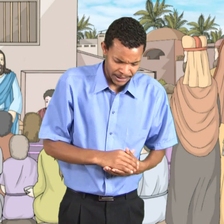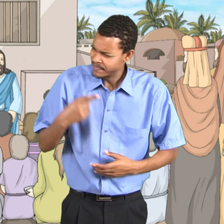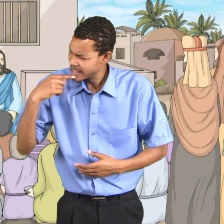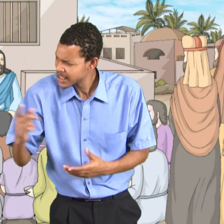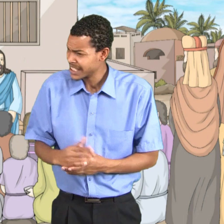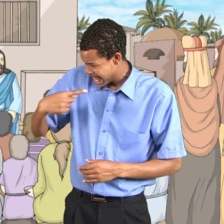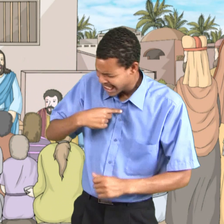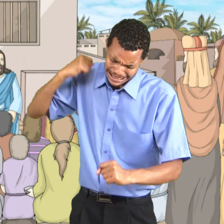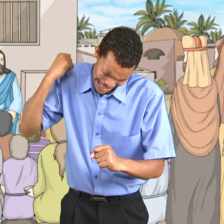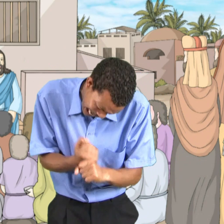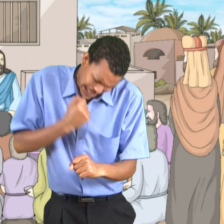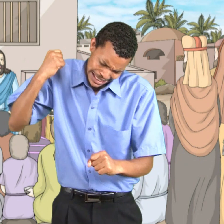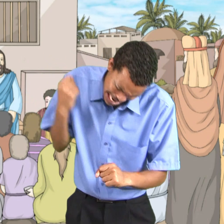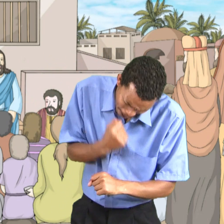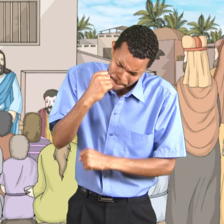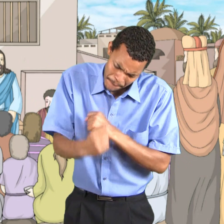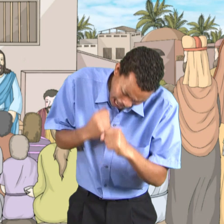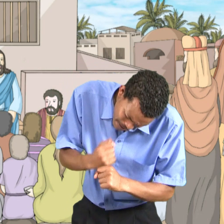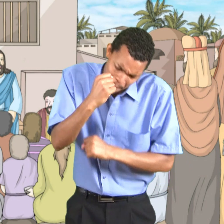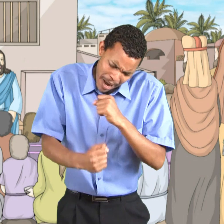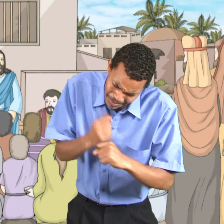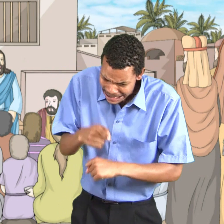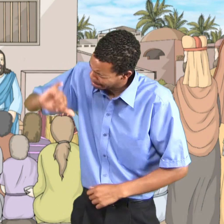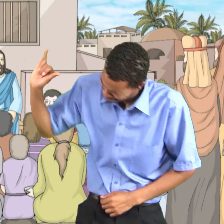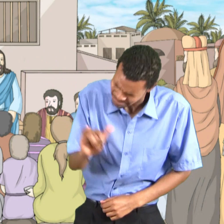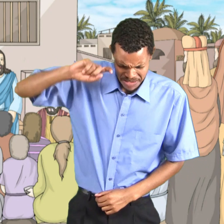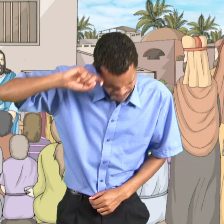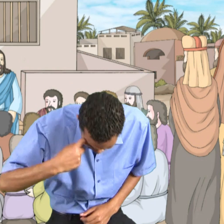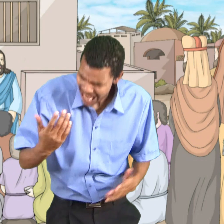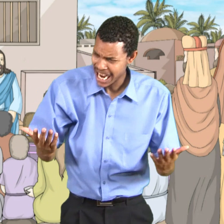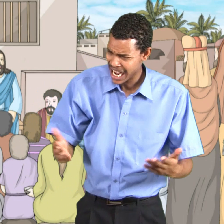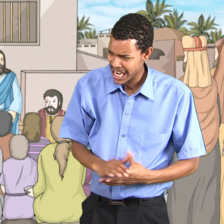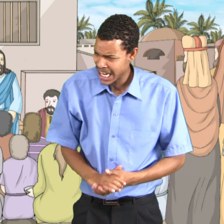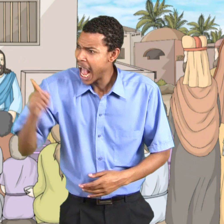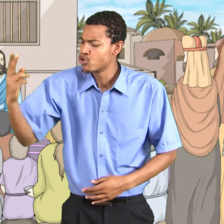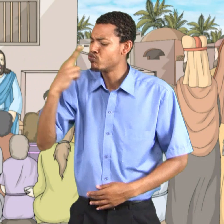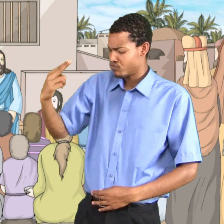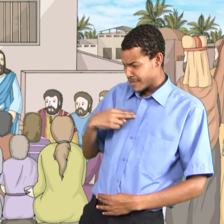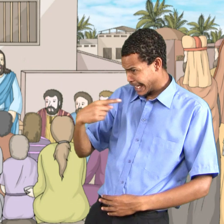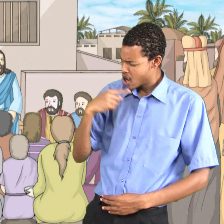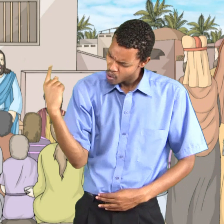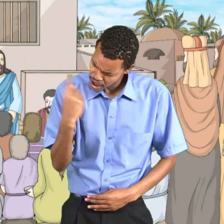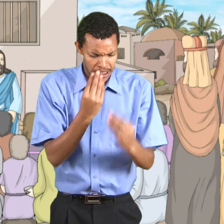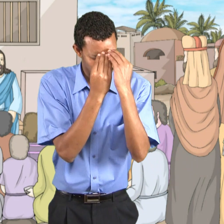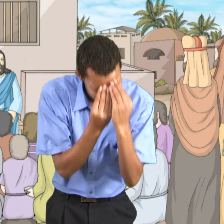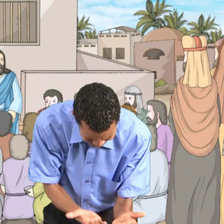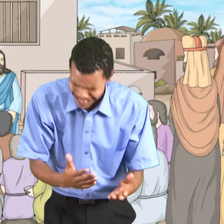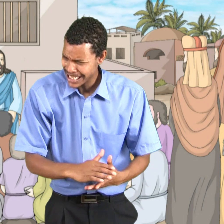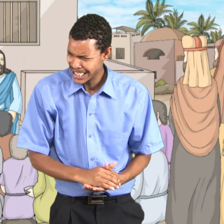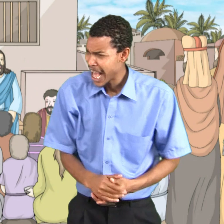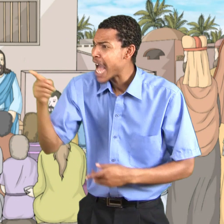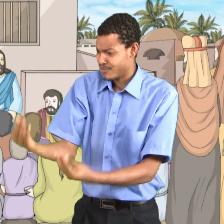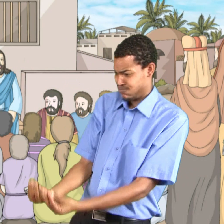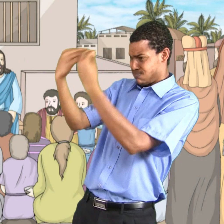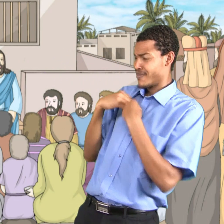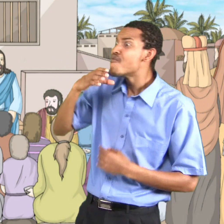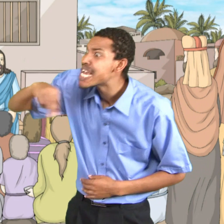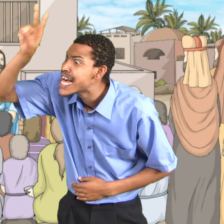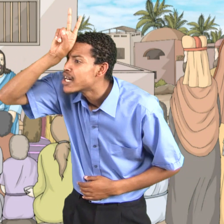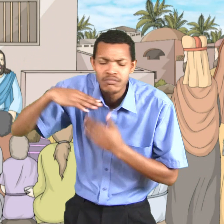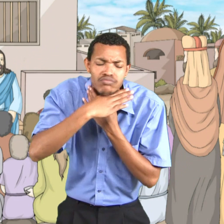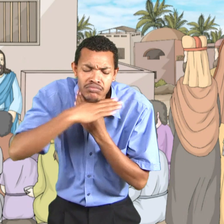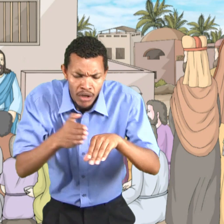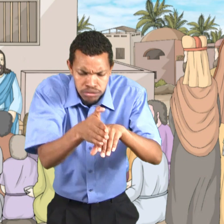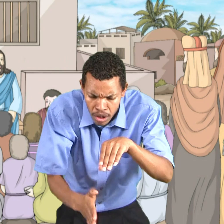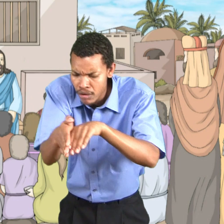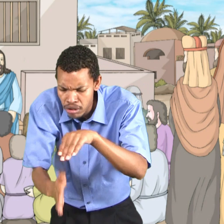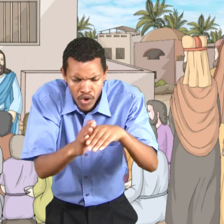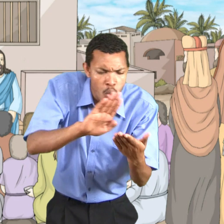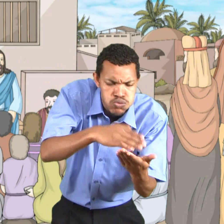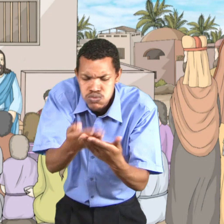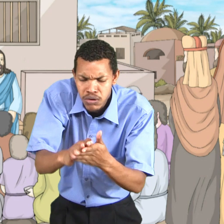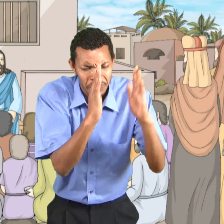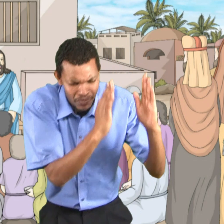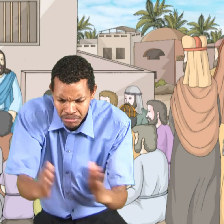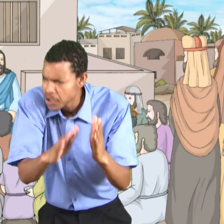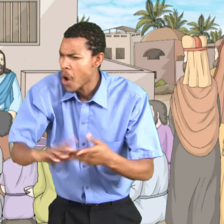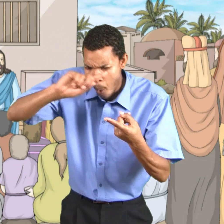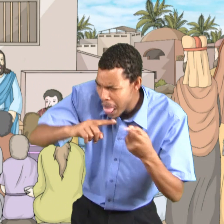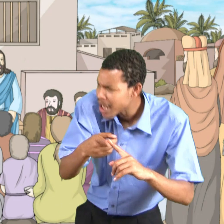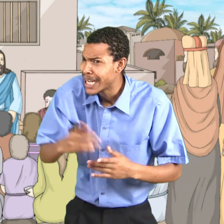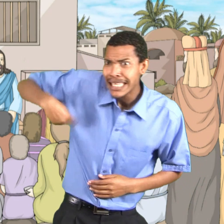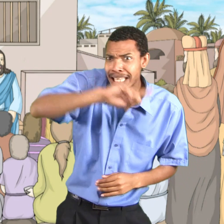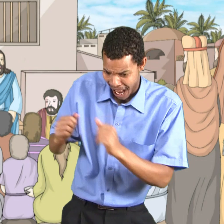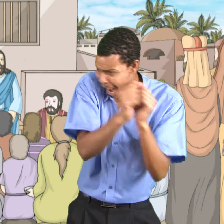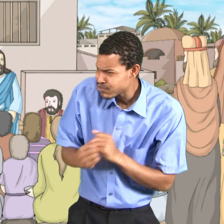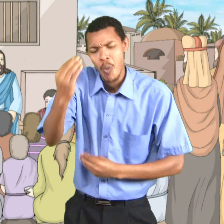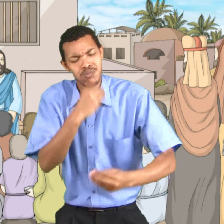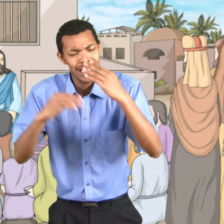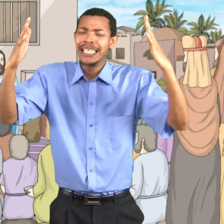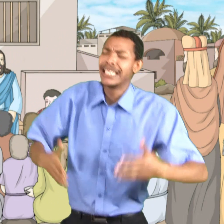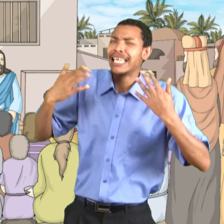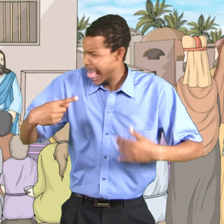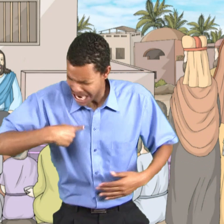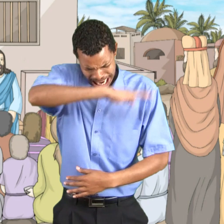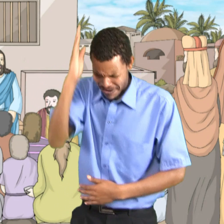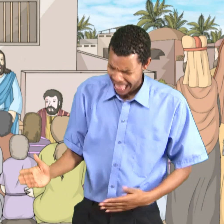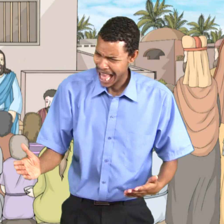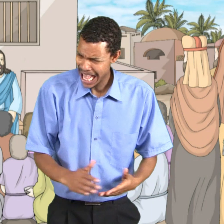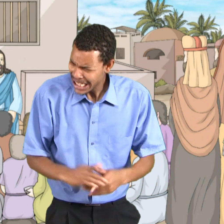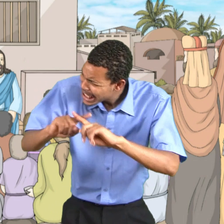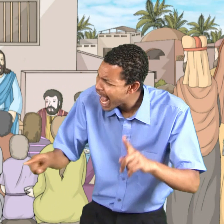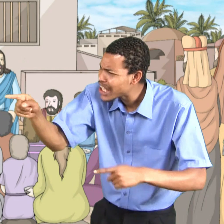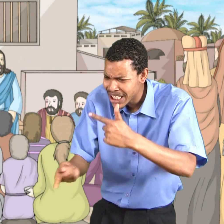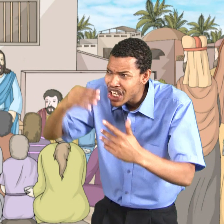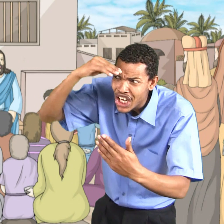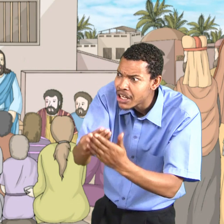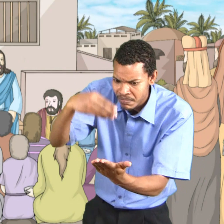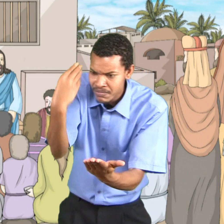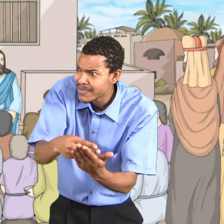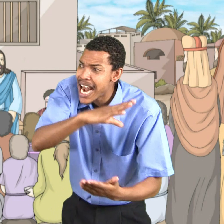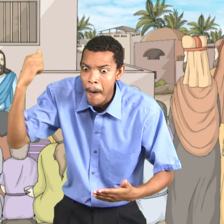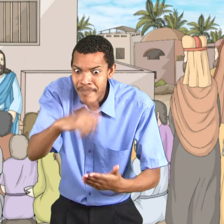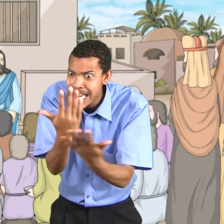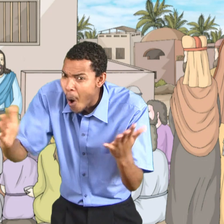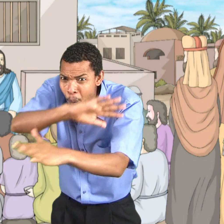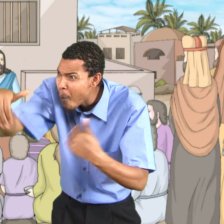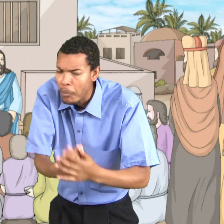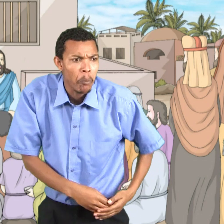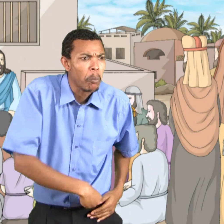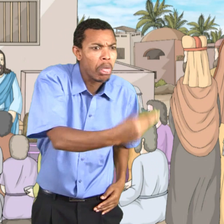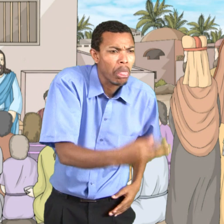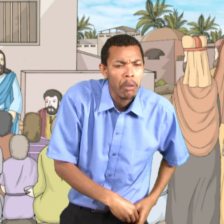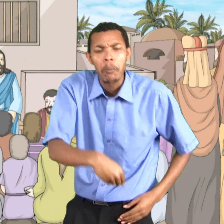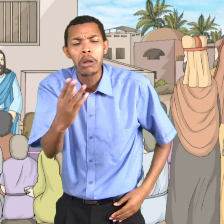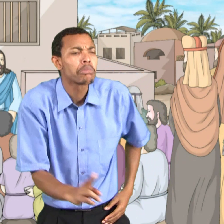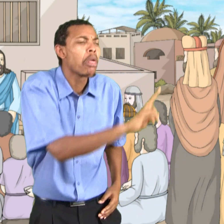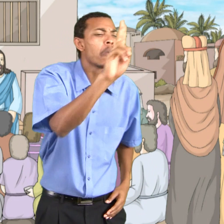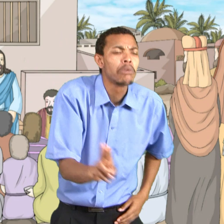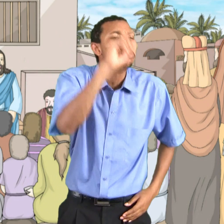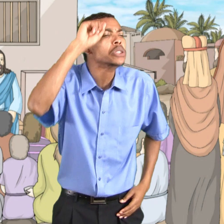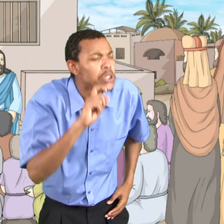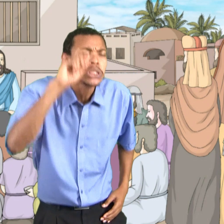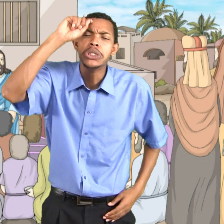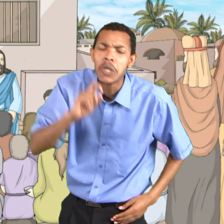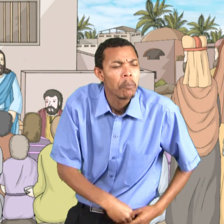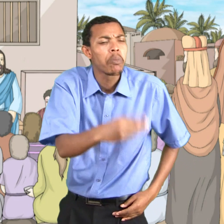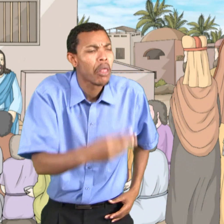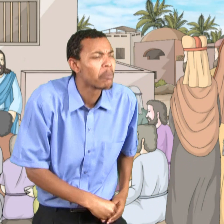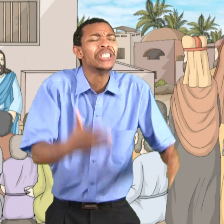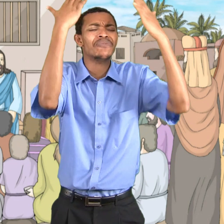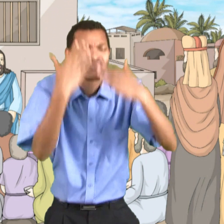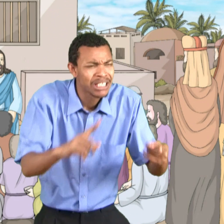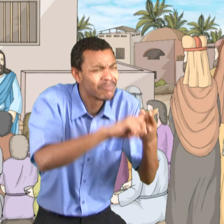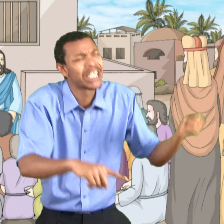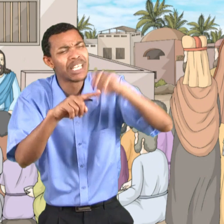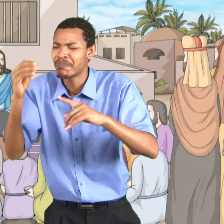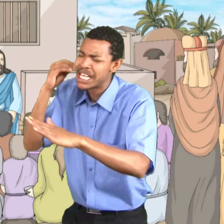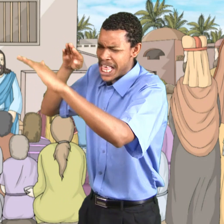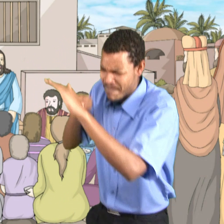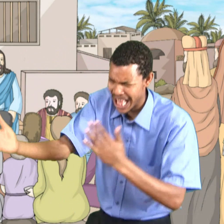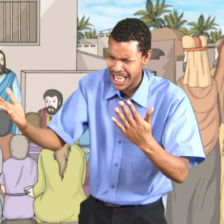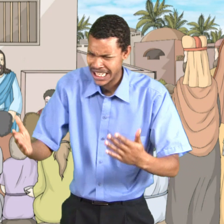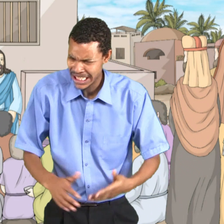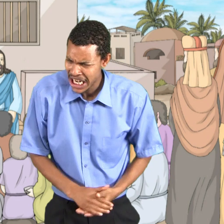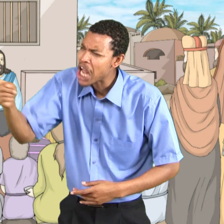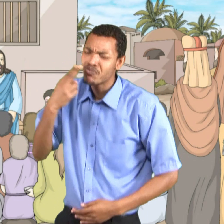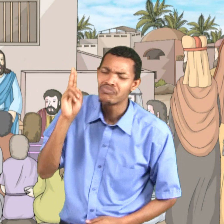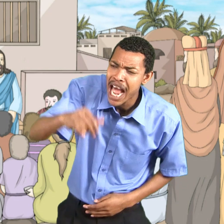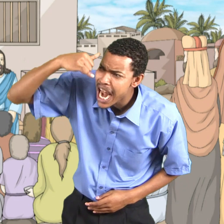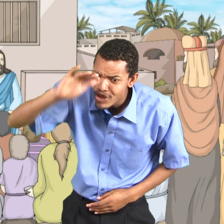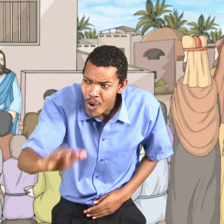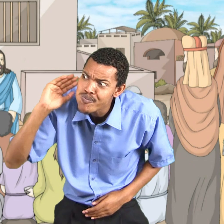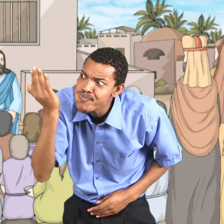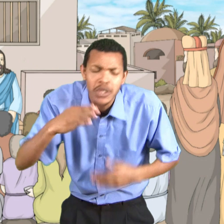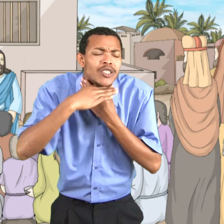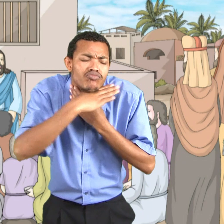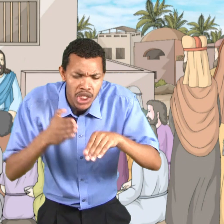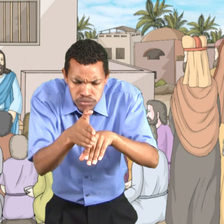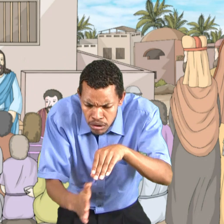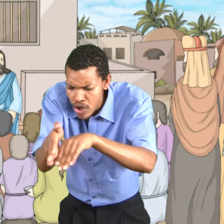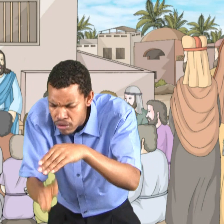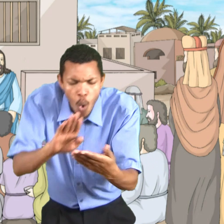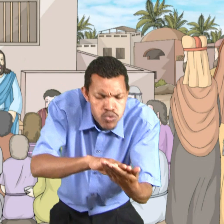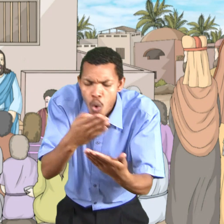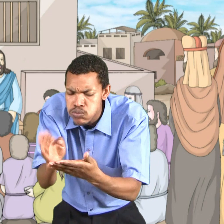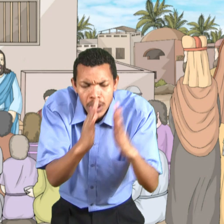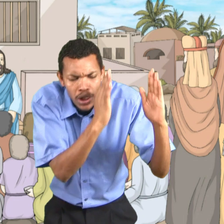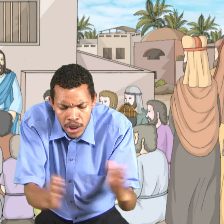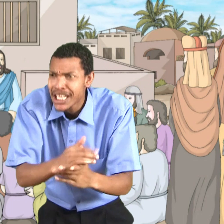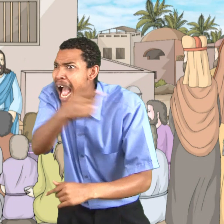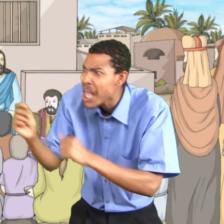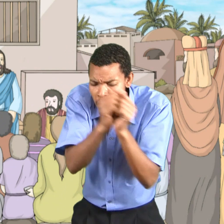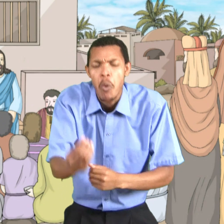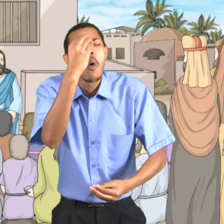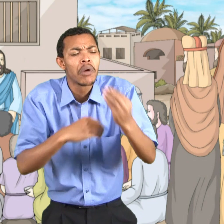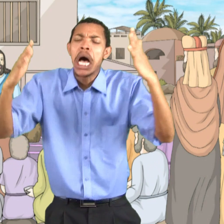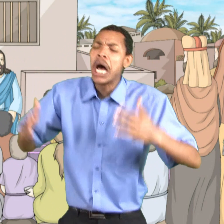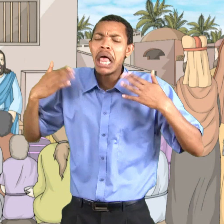But he answered his father, ‘Look, all these years I have served you and never disobeyed a commandment of yours. Yet you never gave me even a young goat so I could celebrate with my friends.